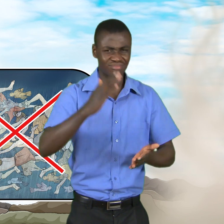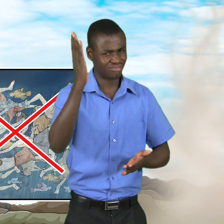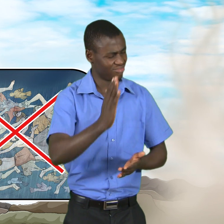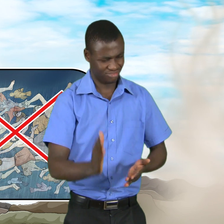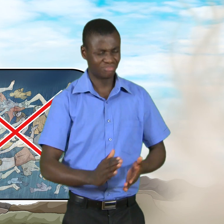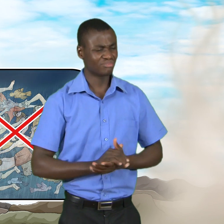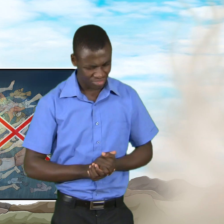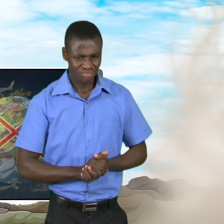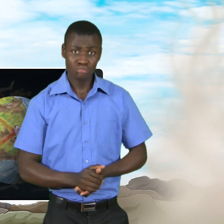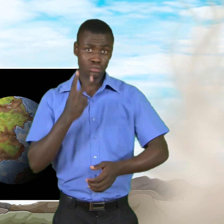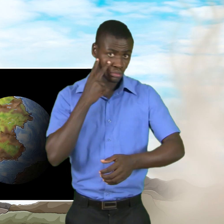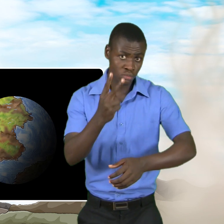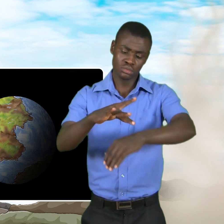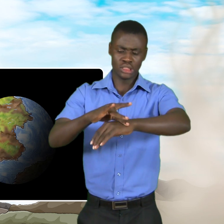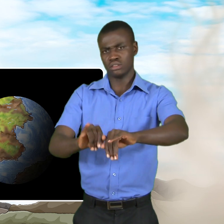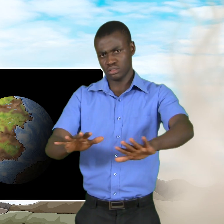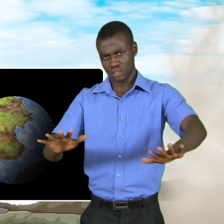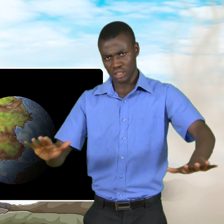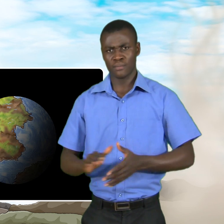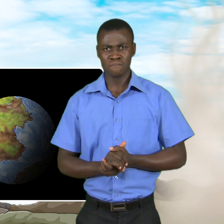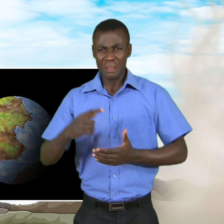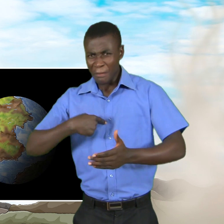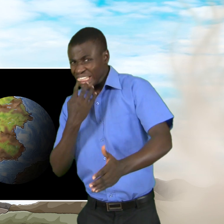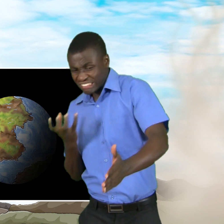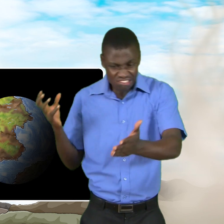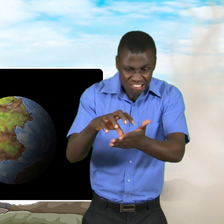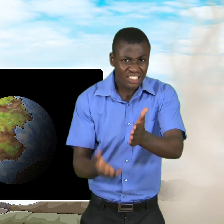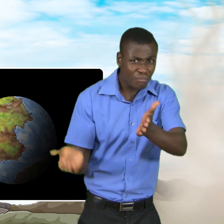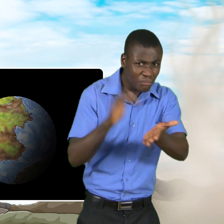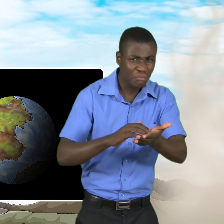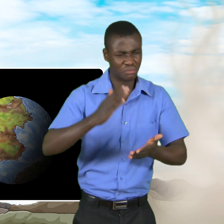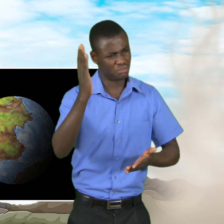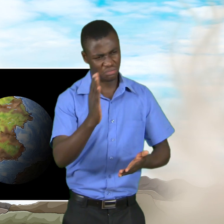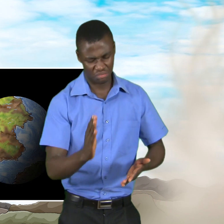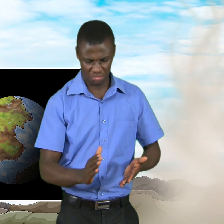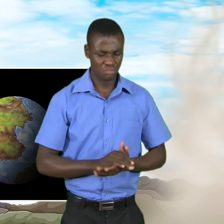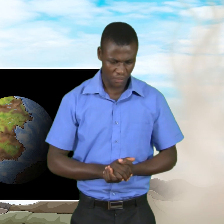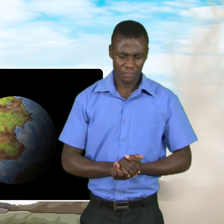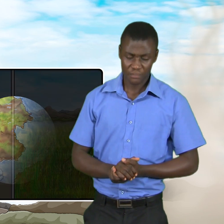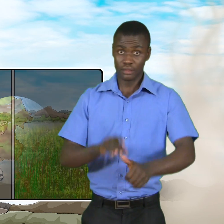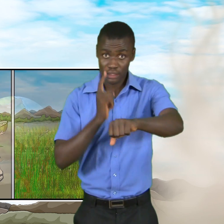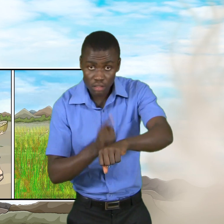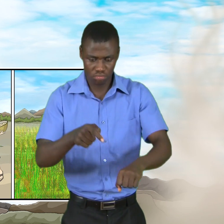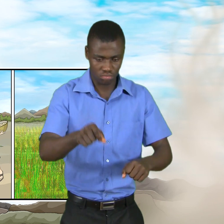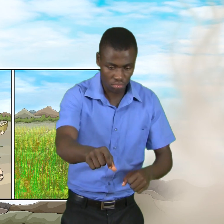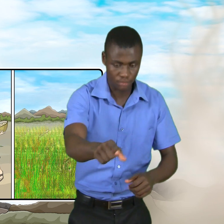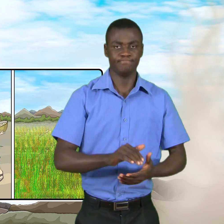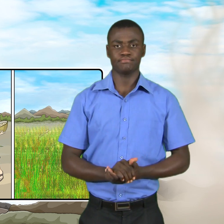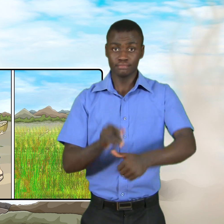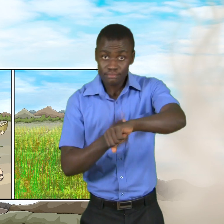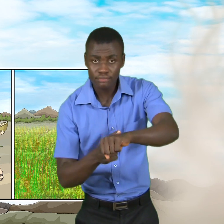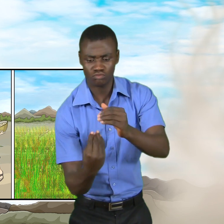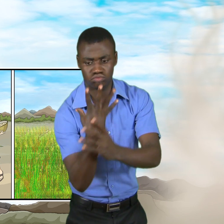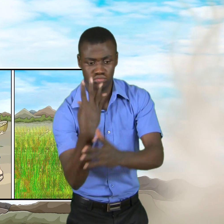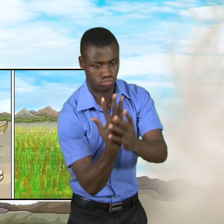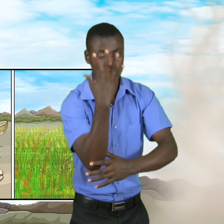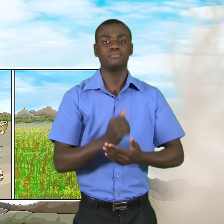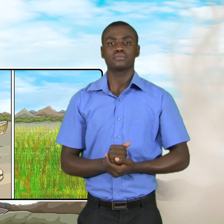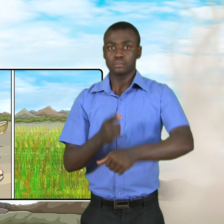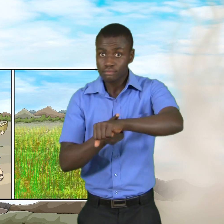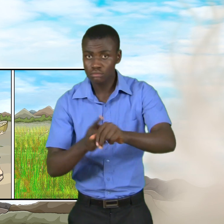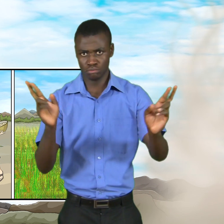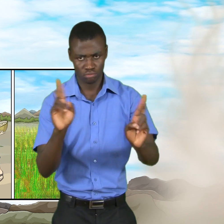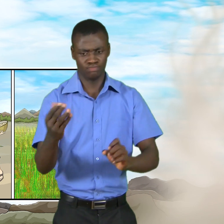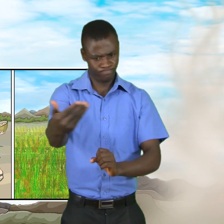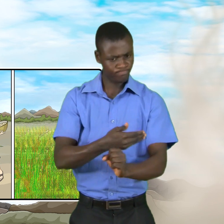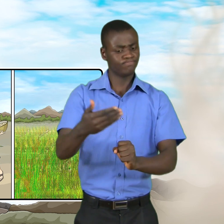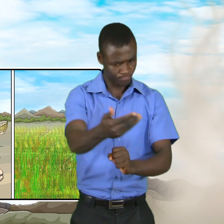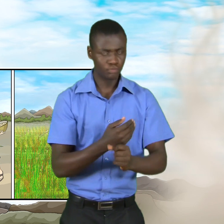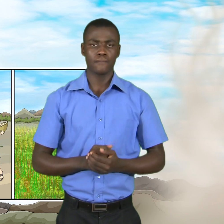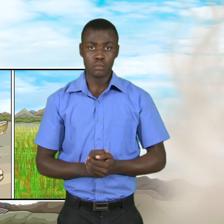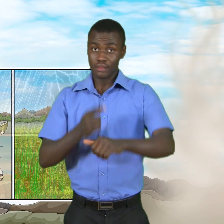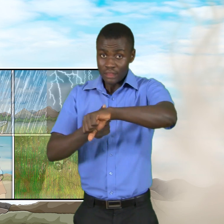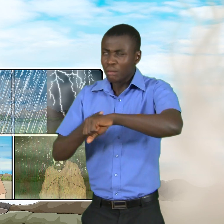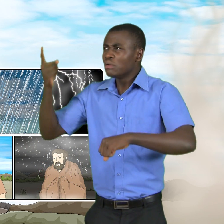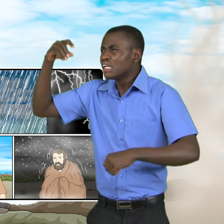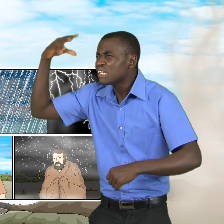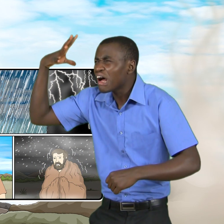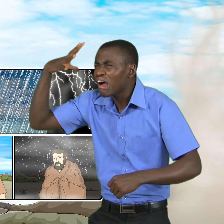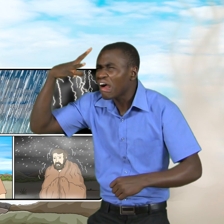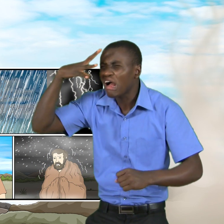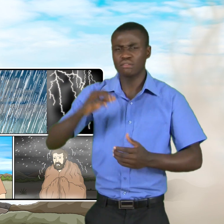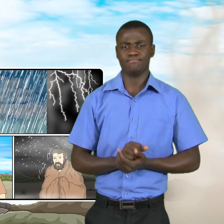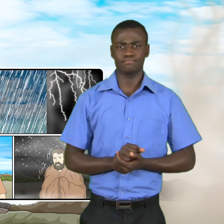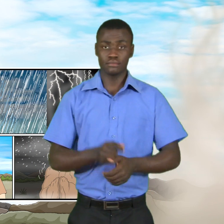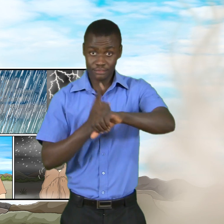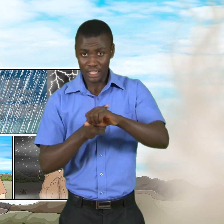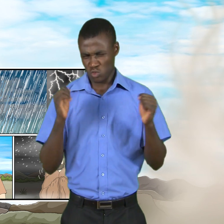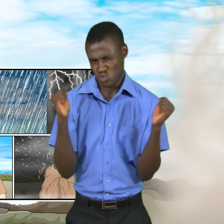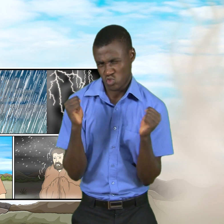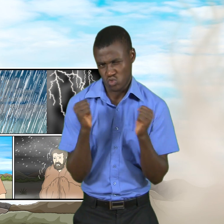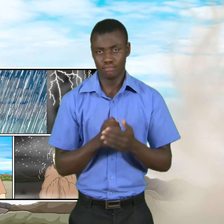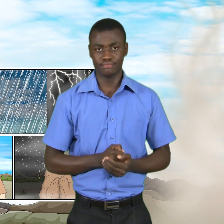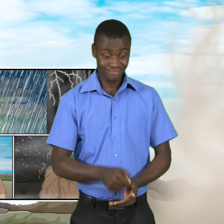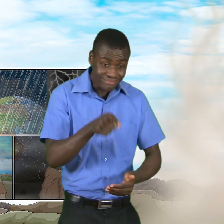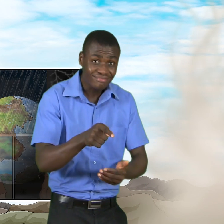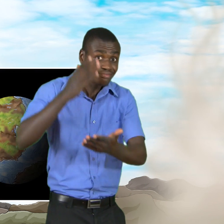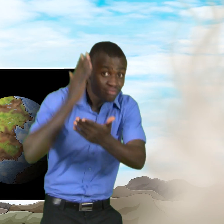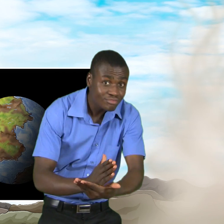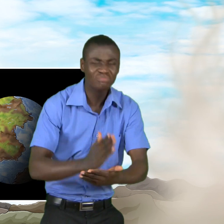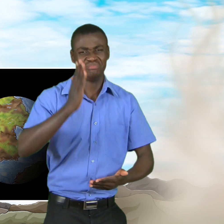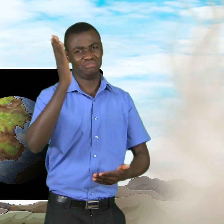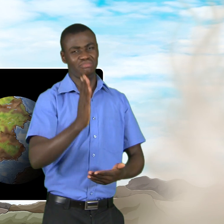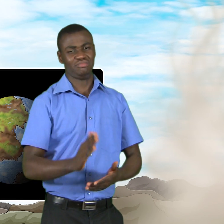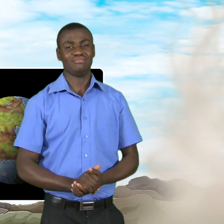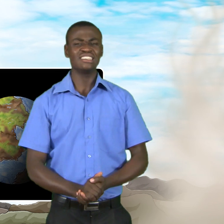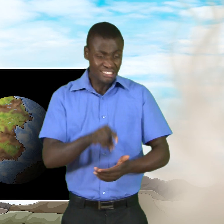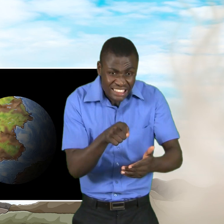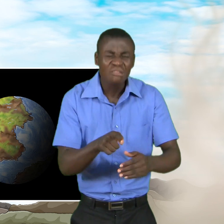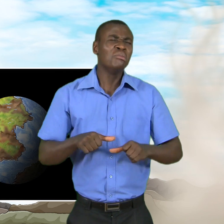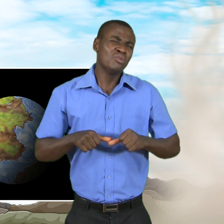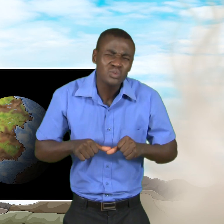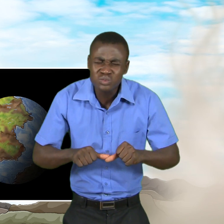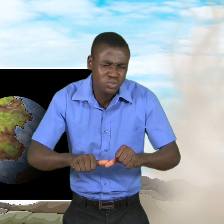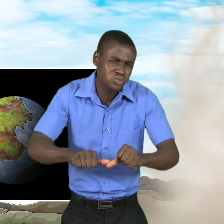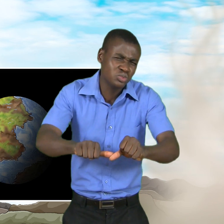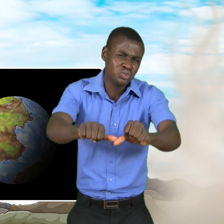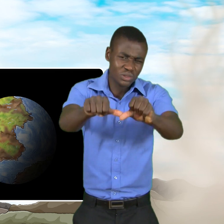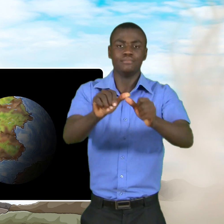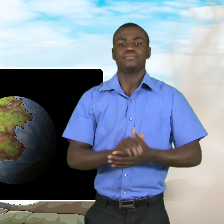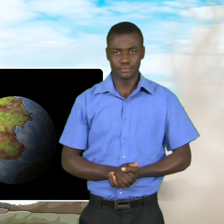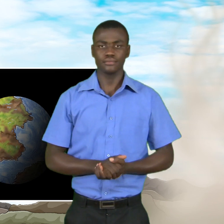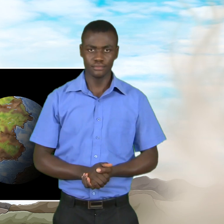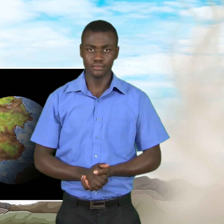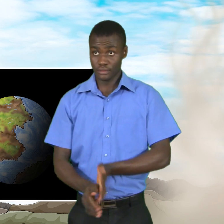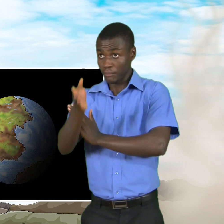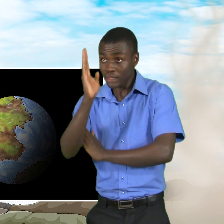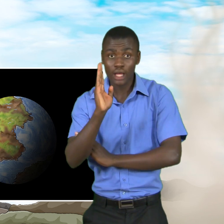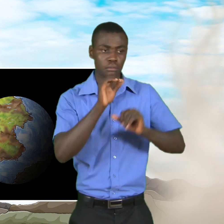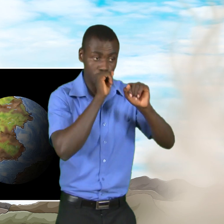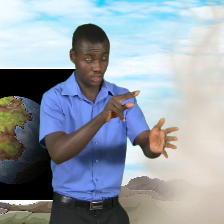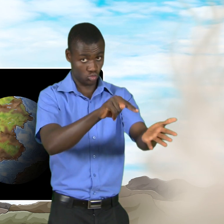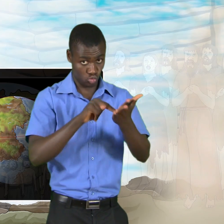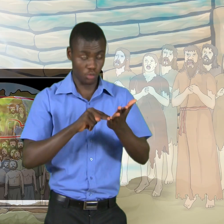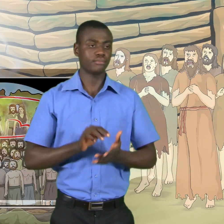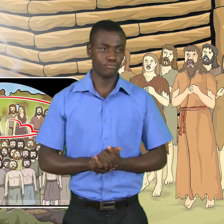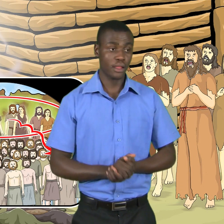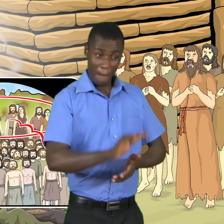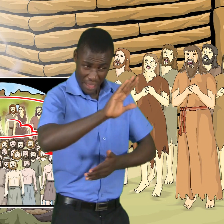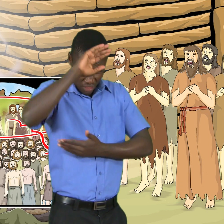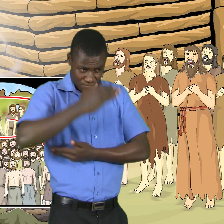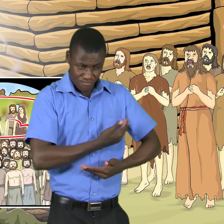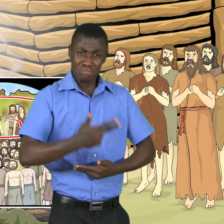As long as the earth endures, seedtime and harvest, cold and heat, summer and winter, day and night shall never cease.”